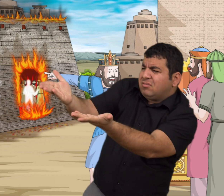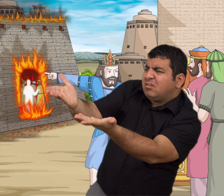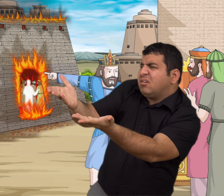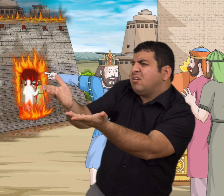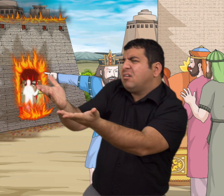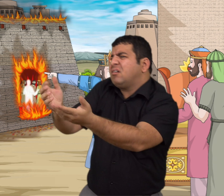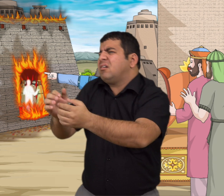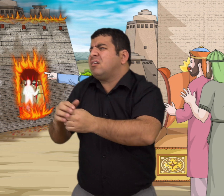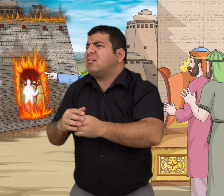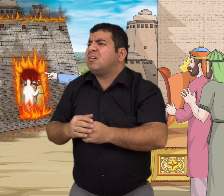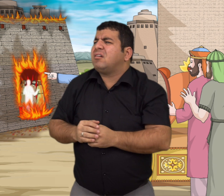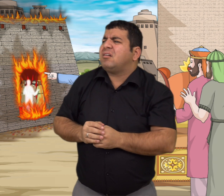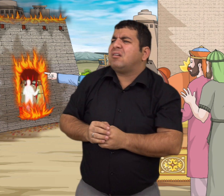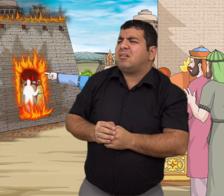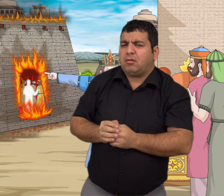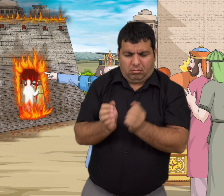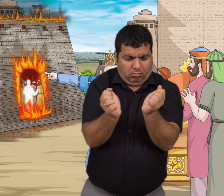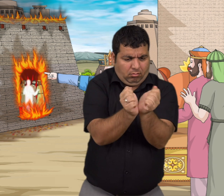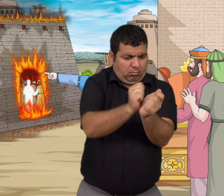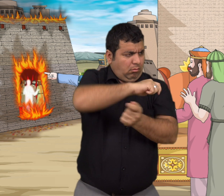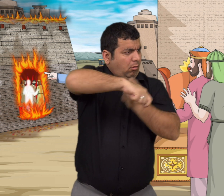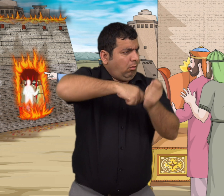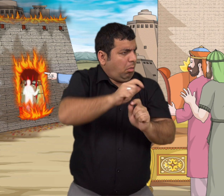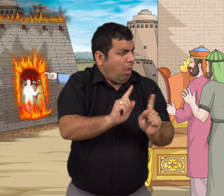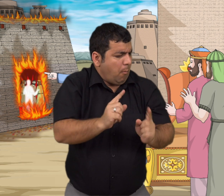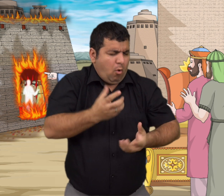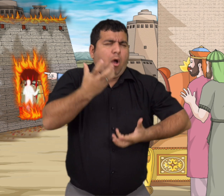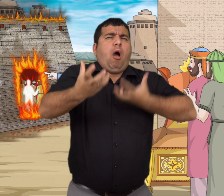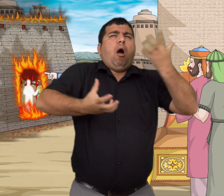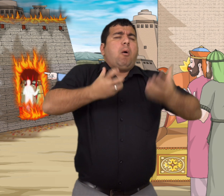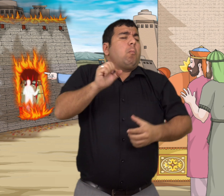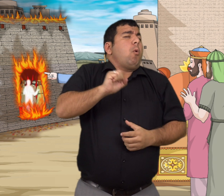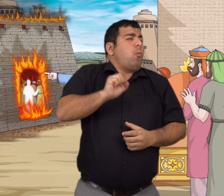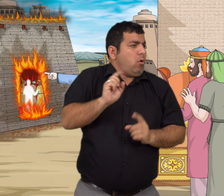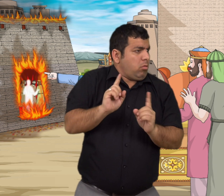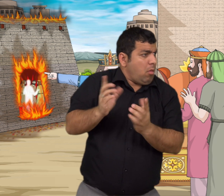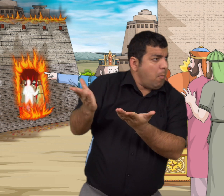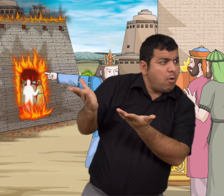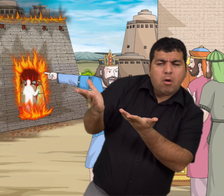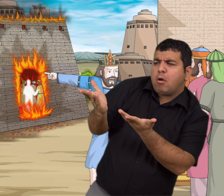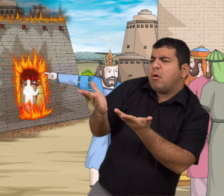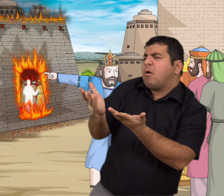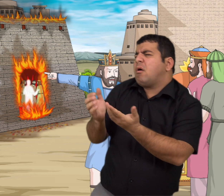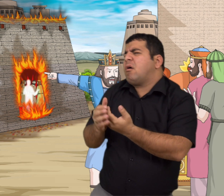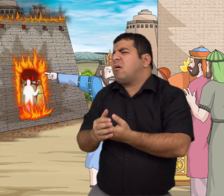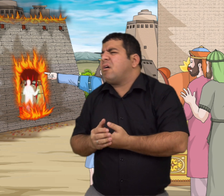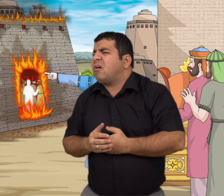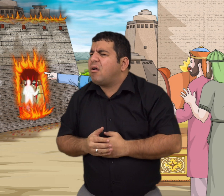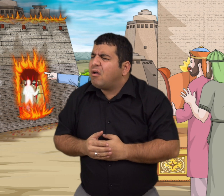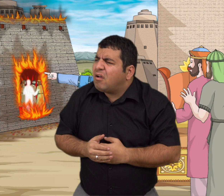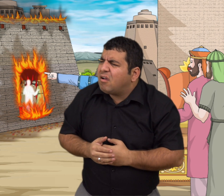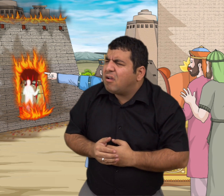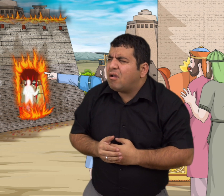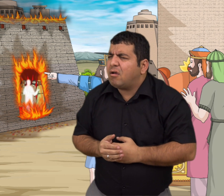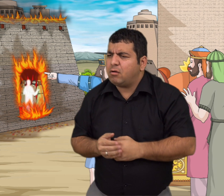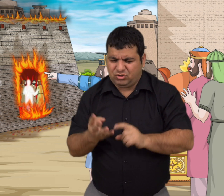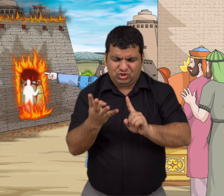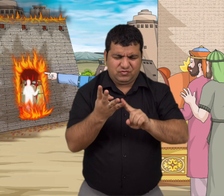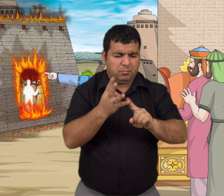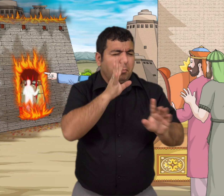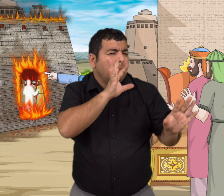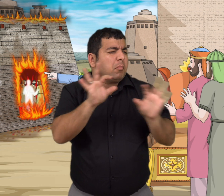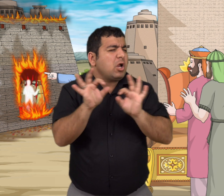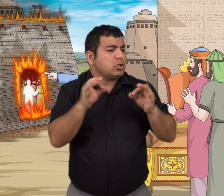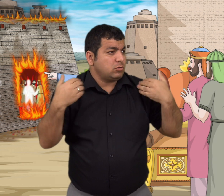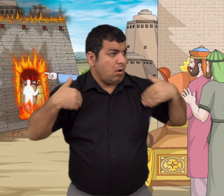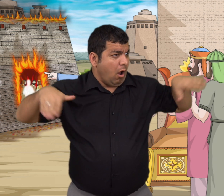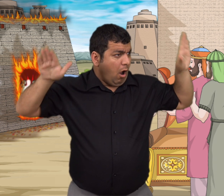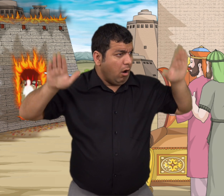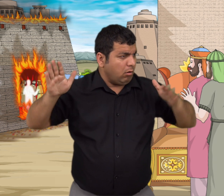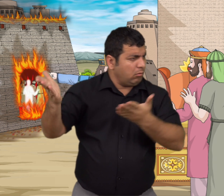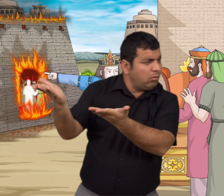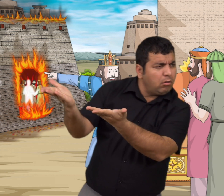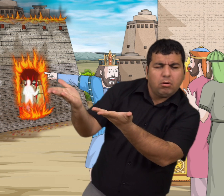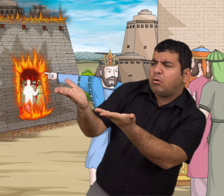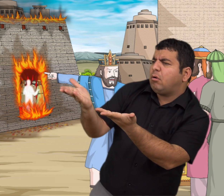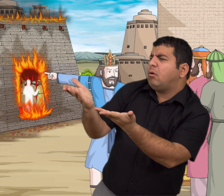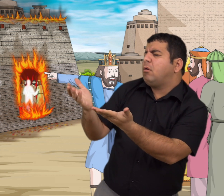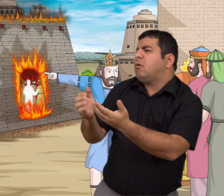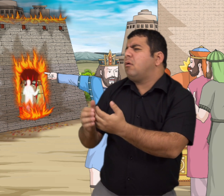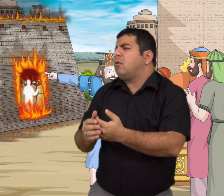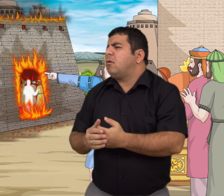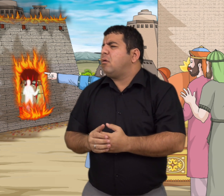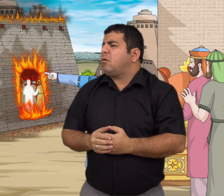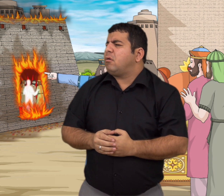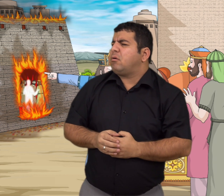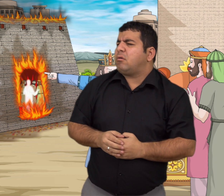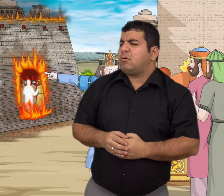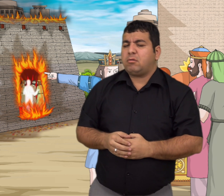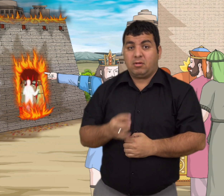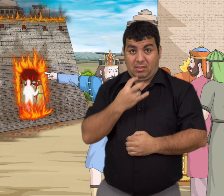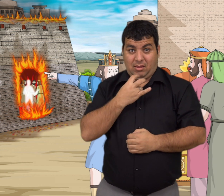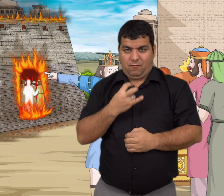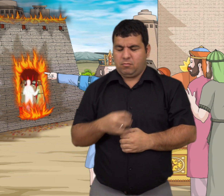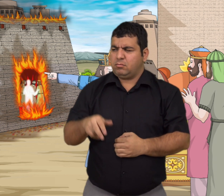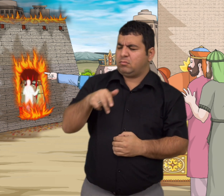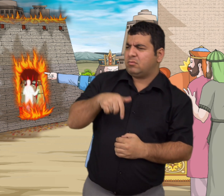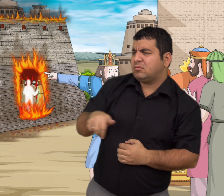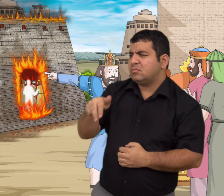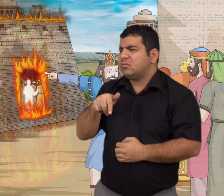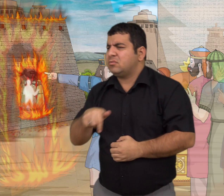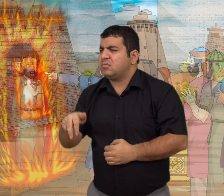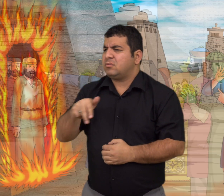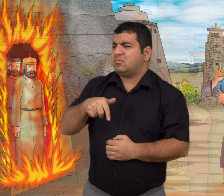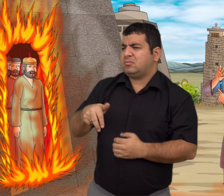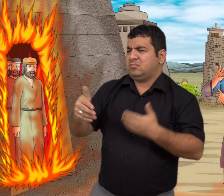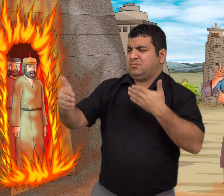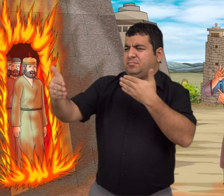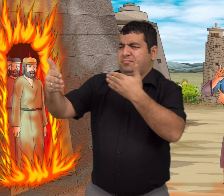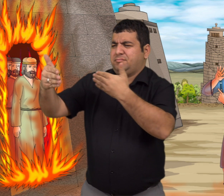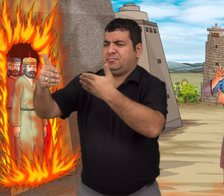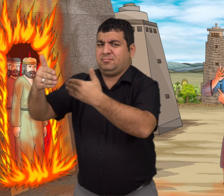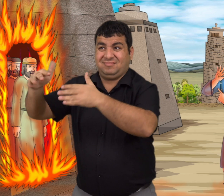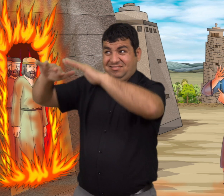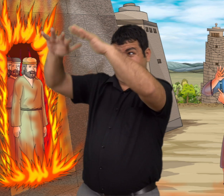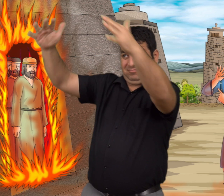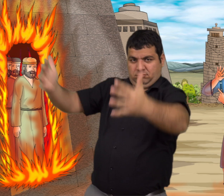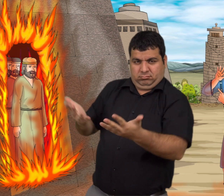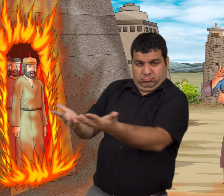“Certainly, O king,” they replied. “Look!” he exclaimed.